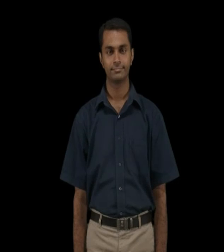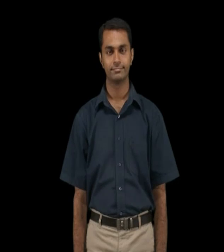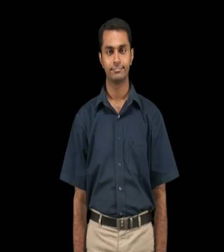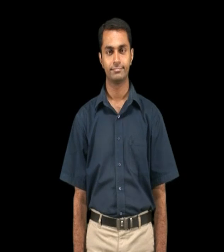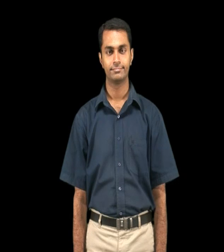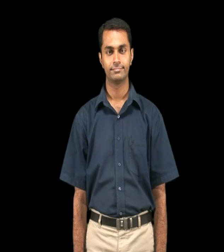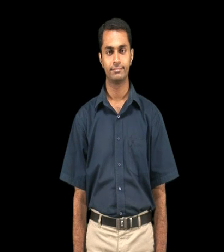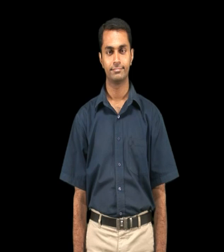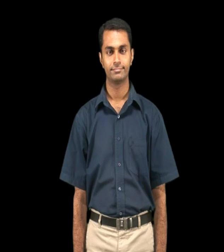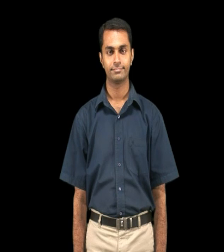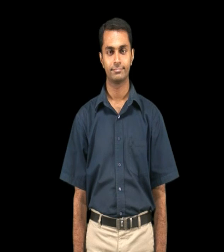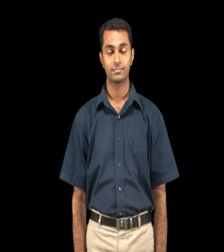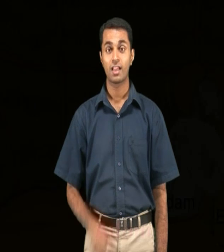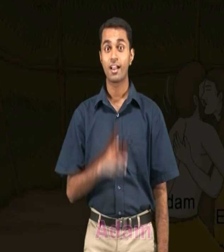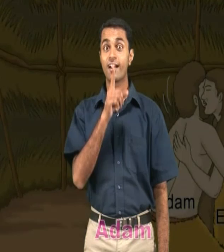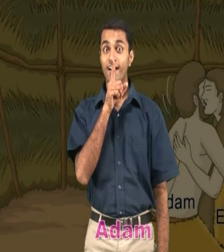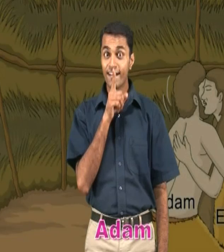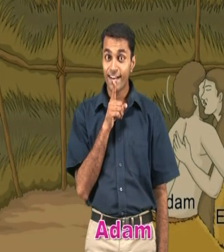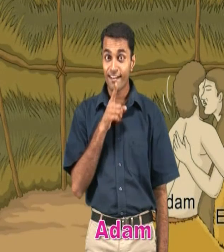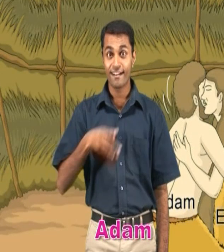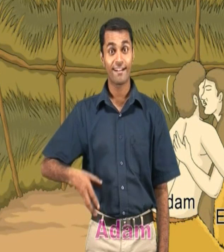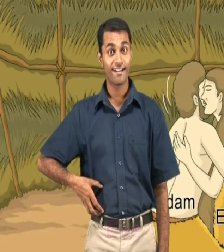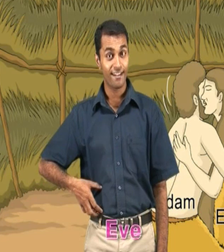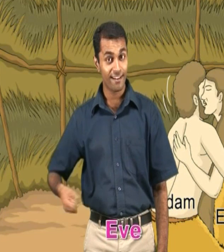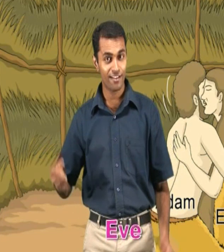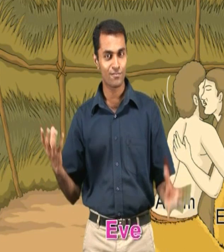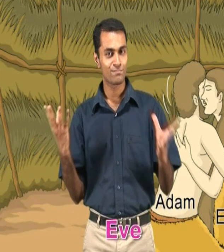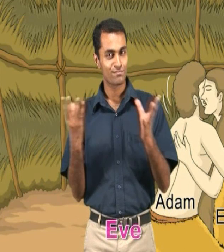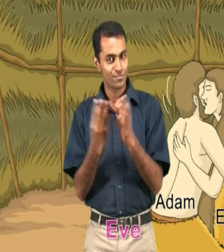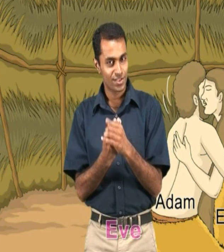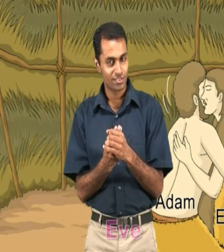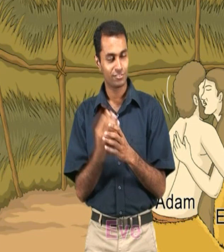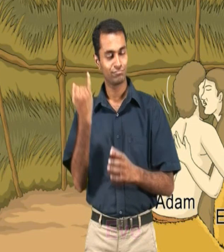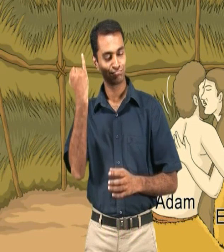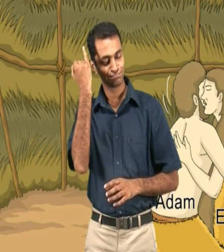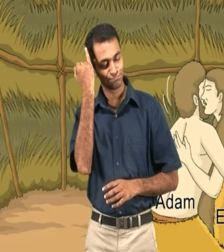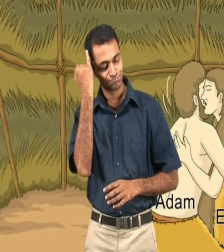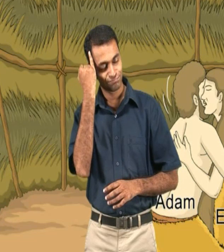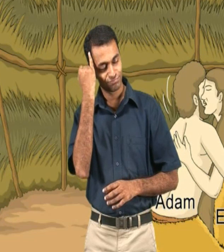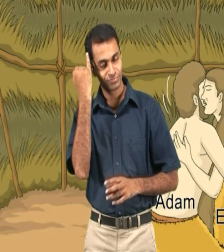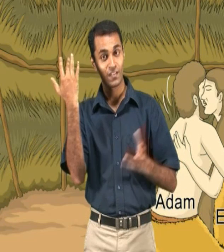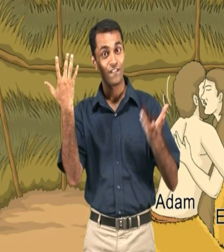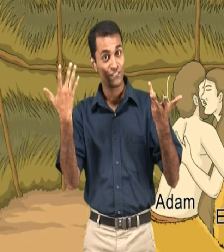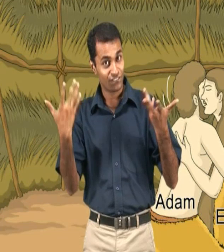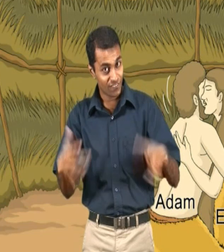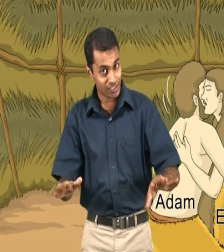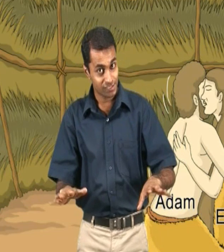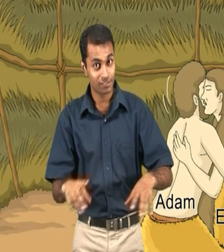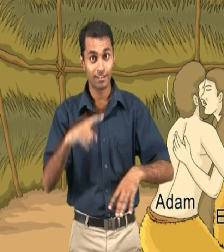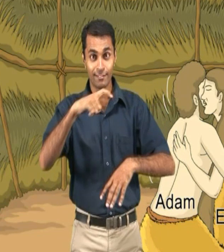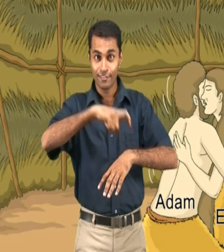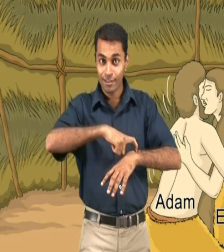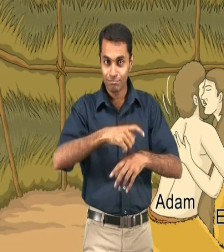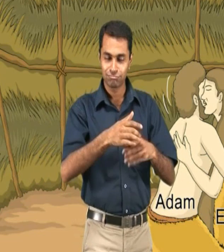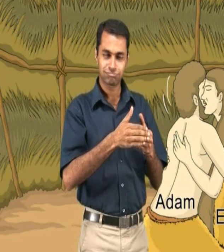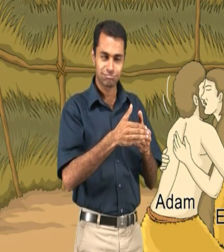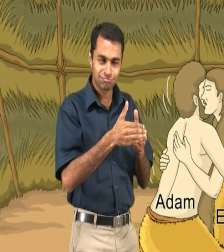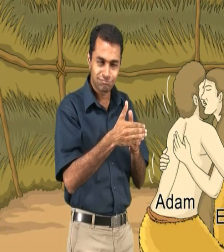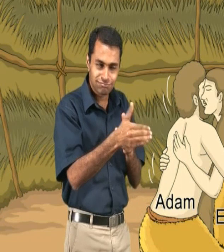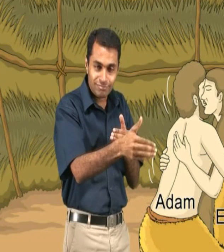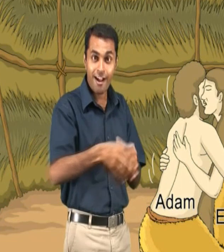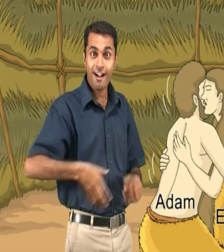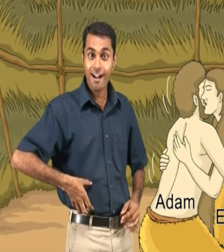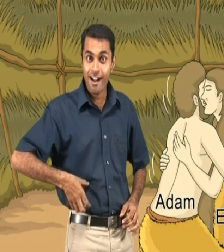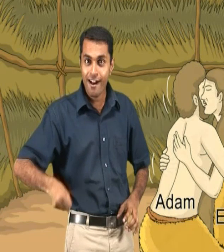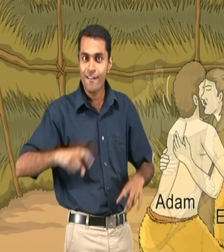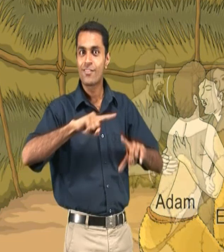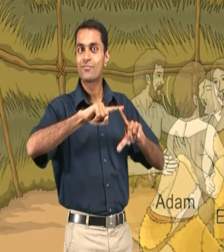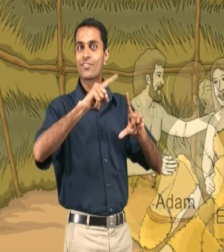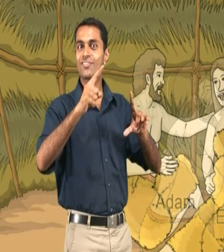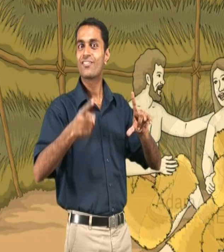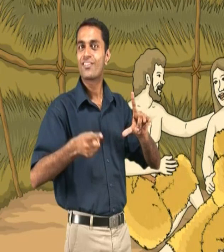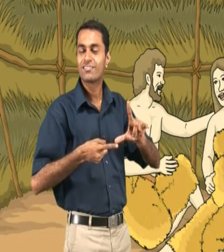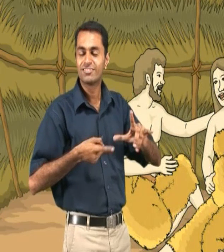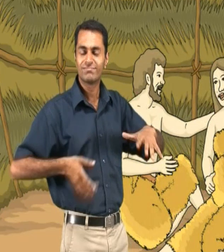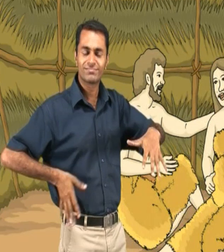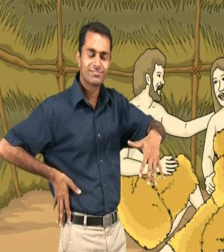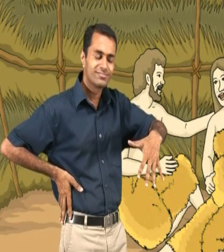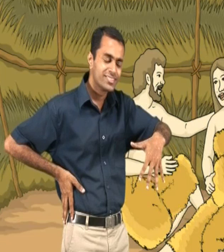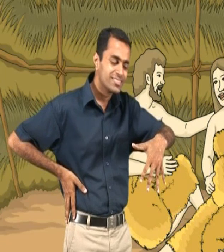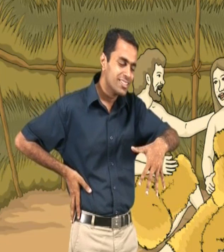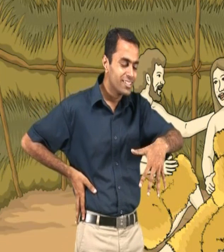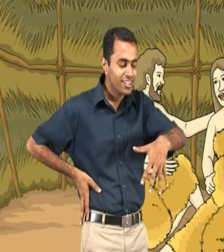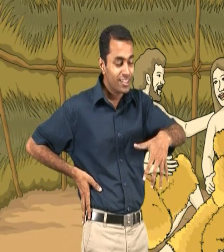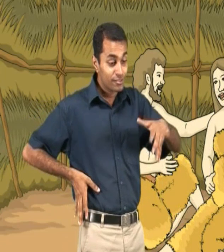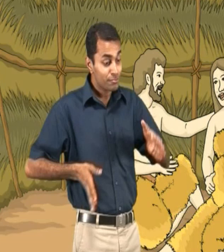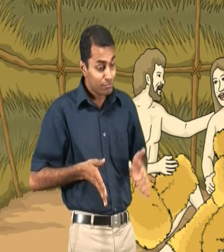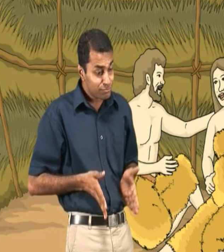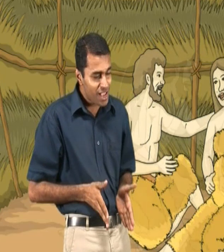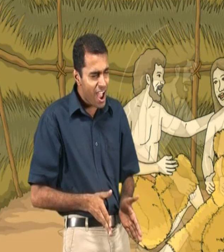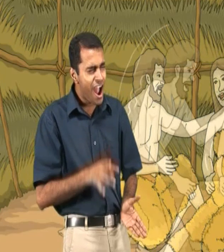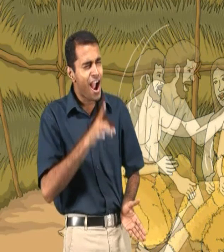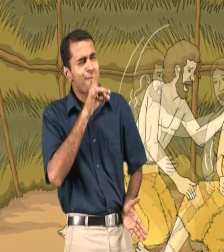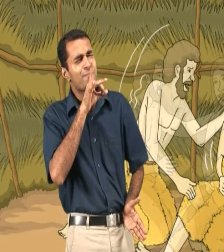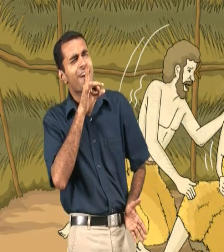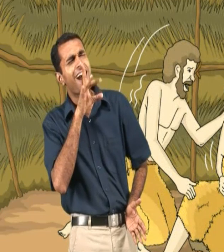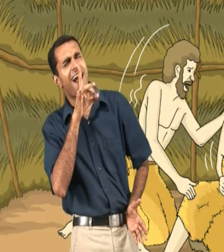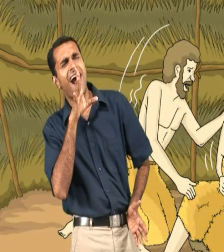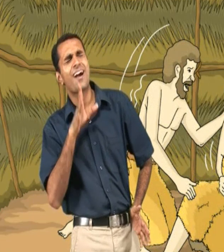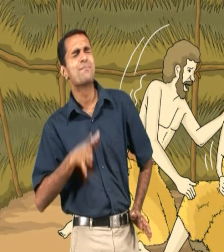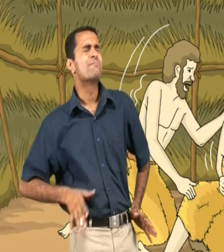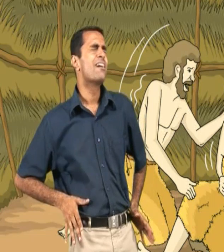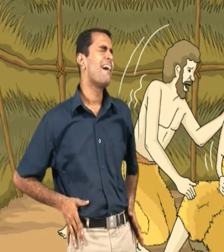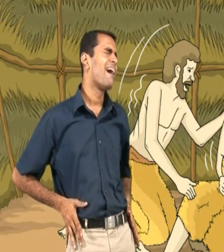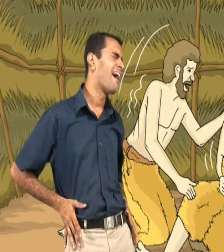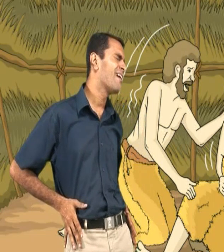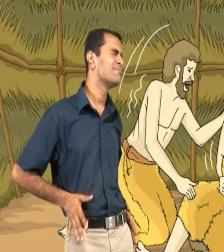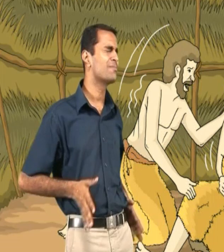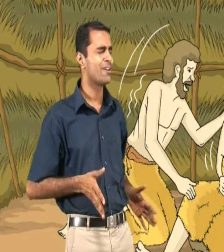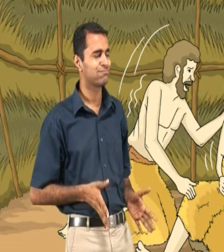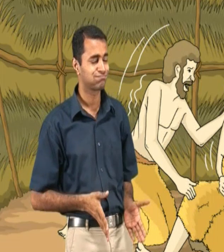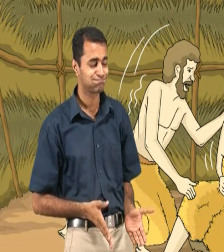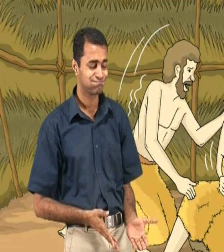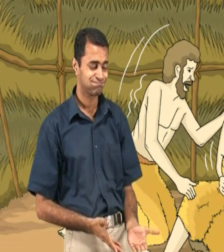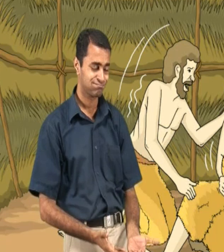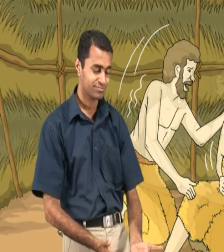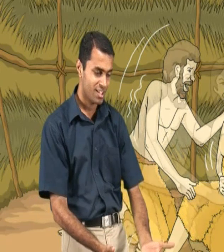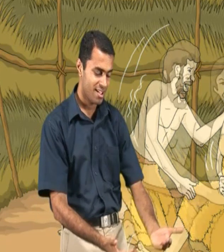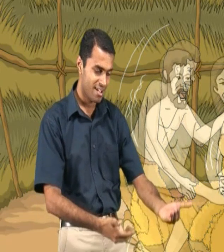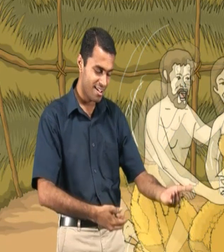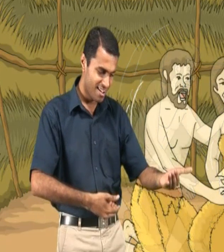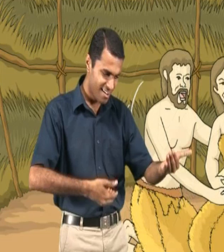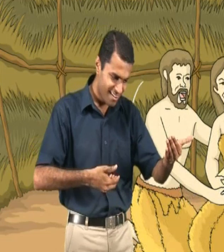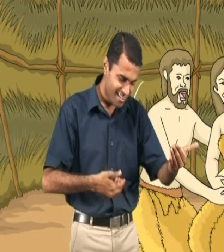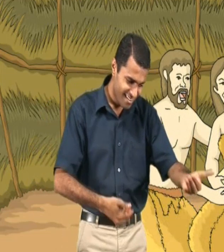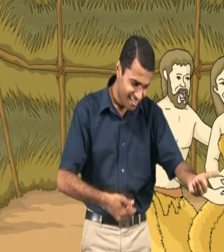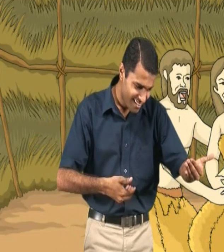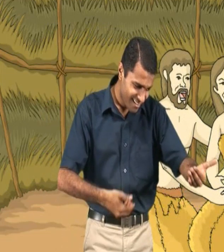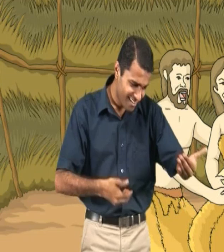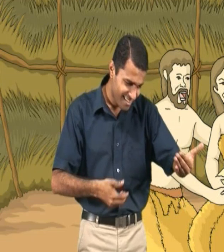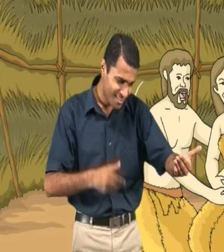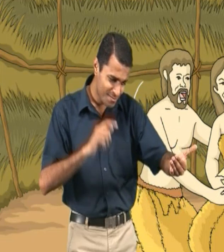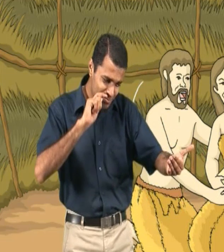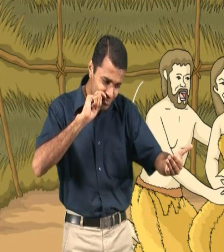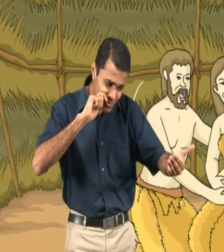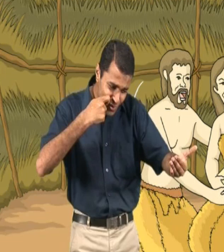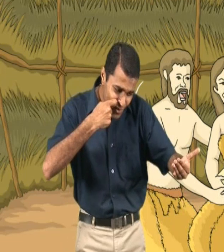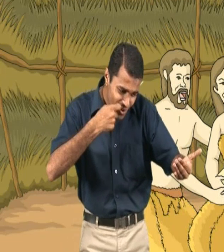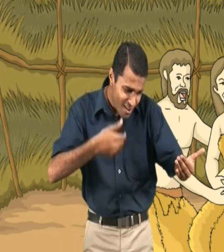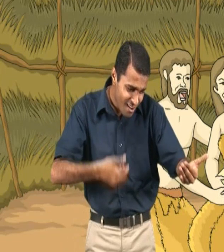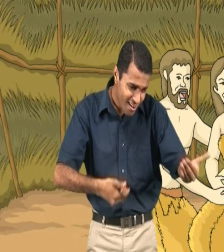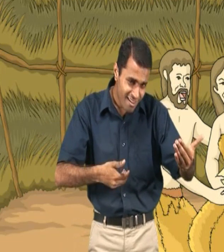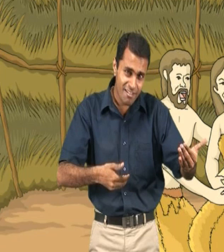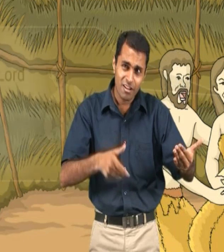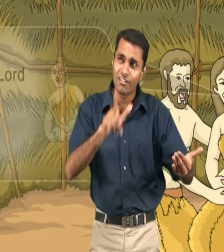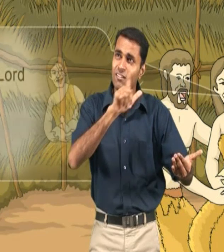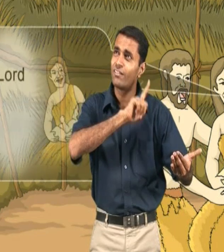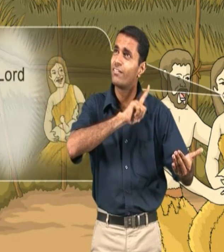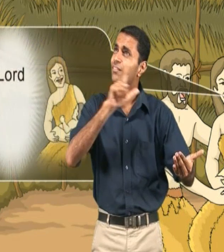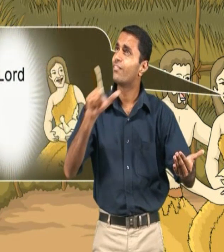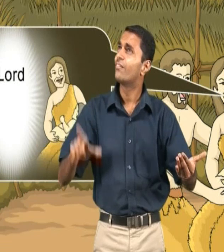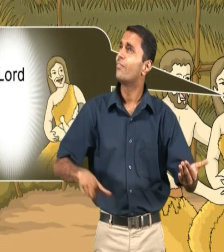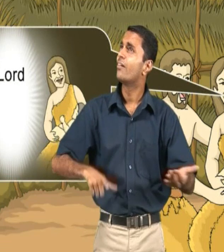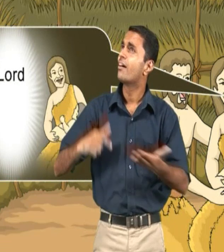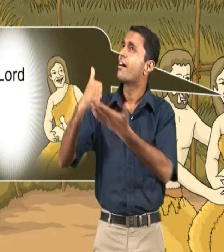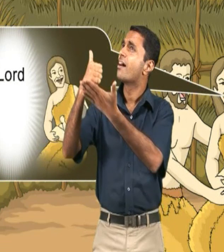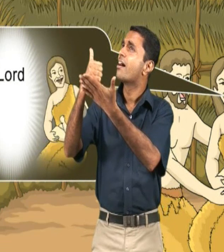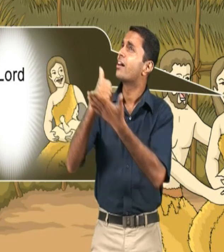And Adam had relations with his wife Eve, and she conceived and gave birth to Cain.